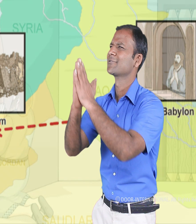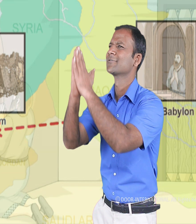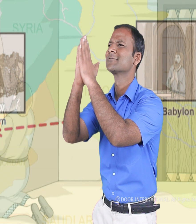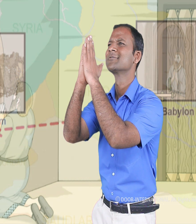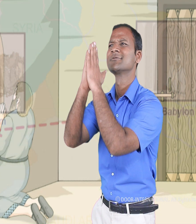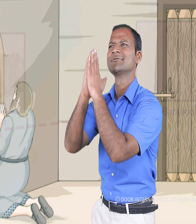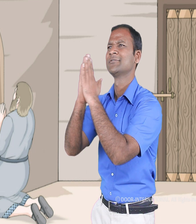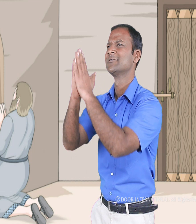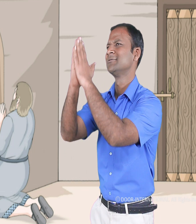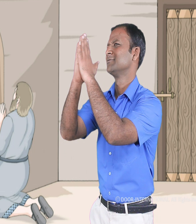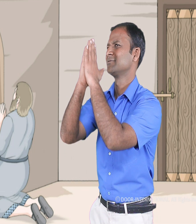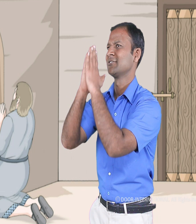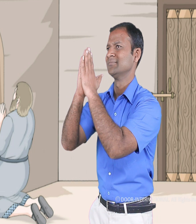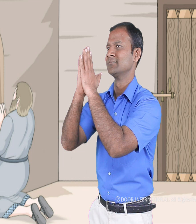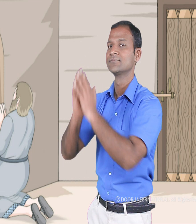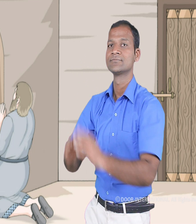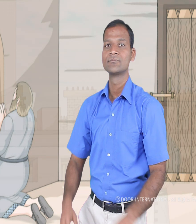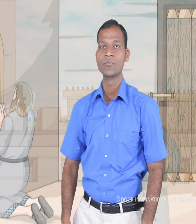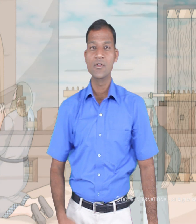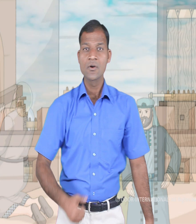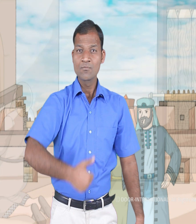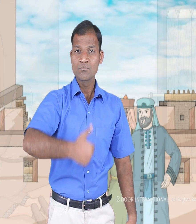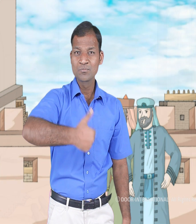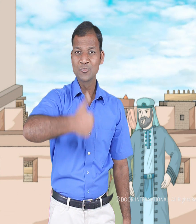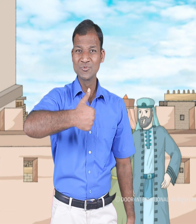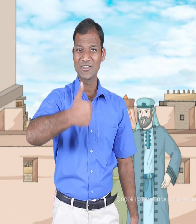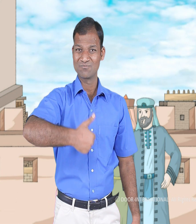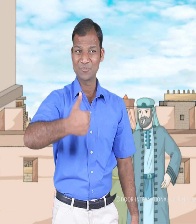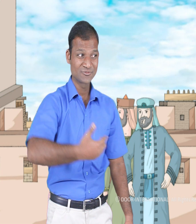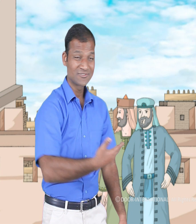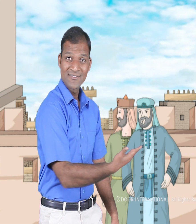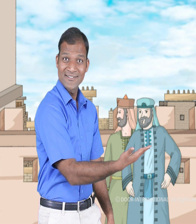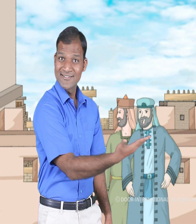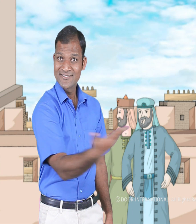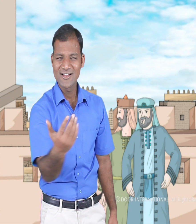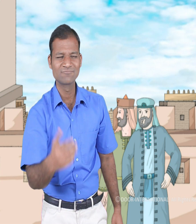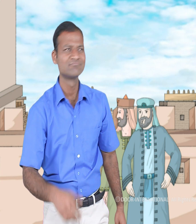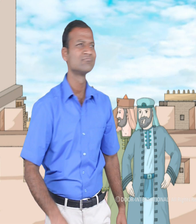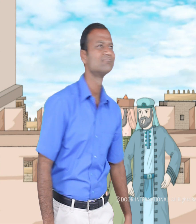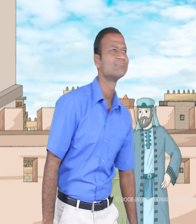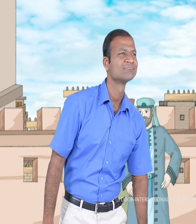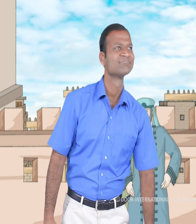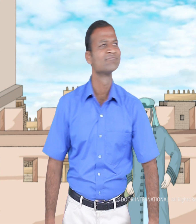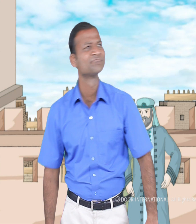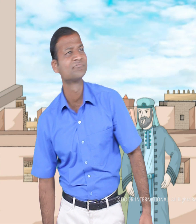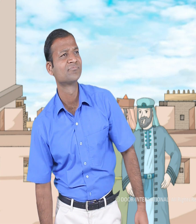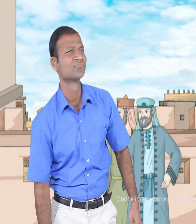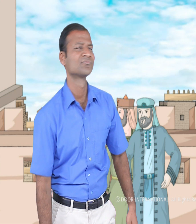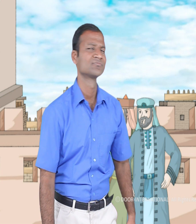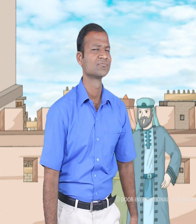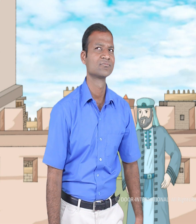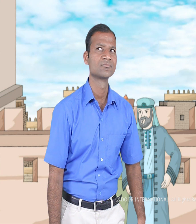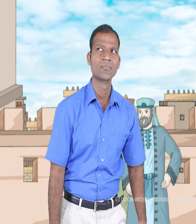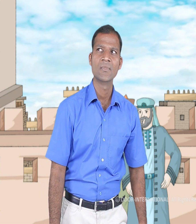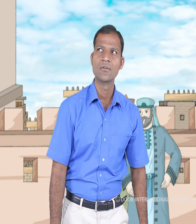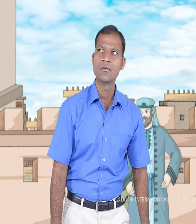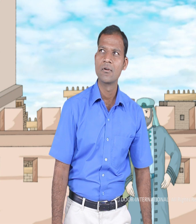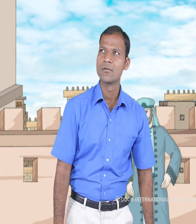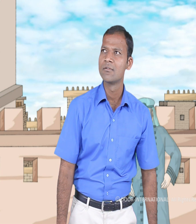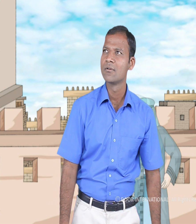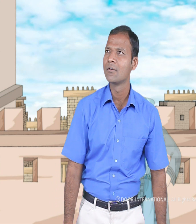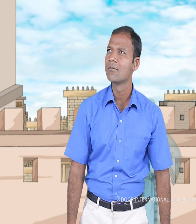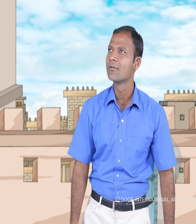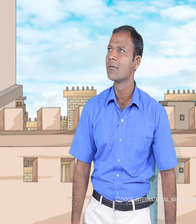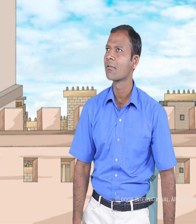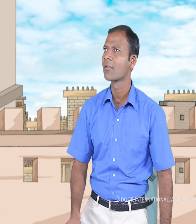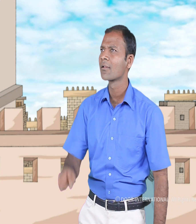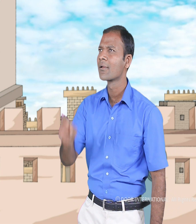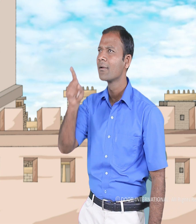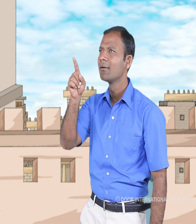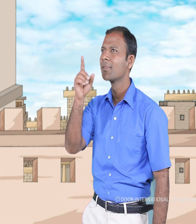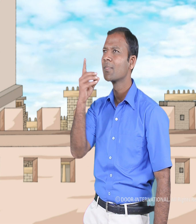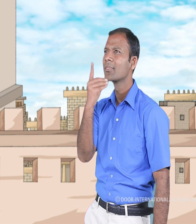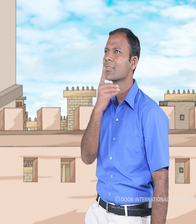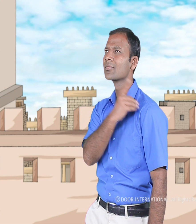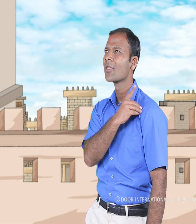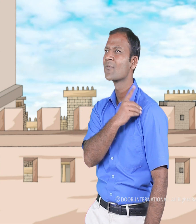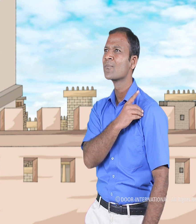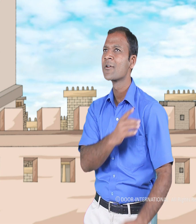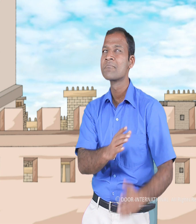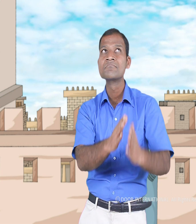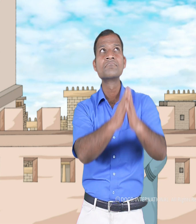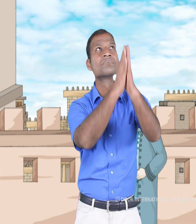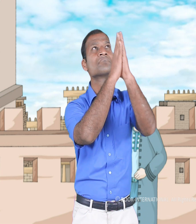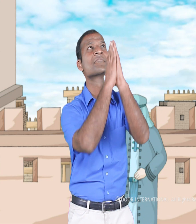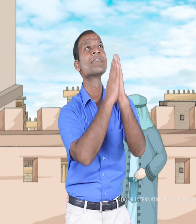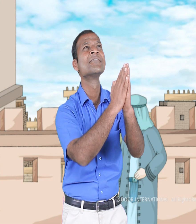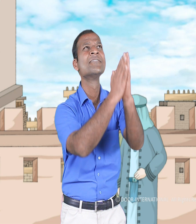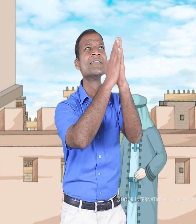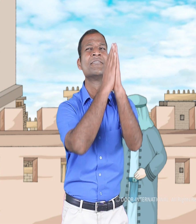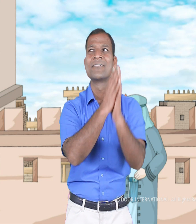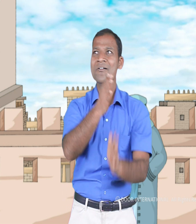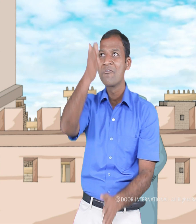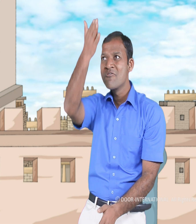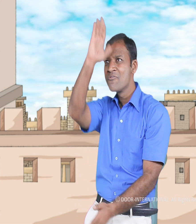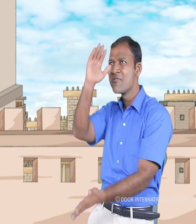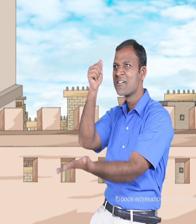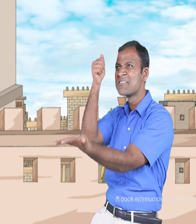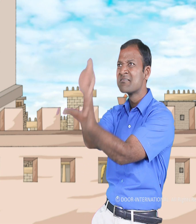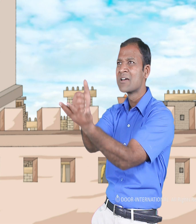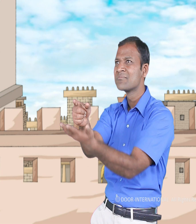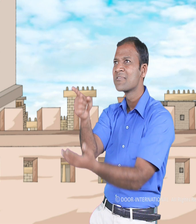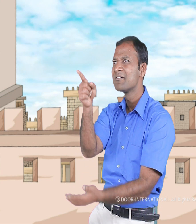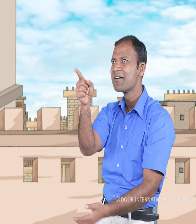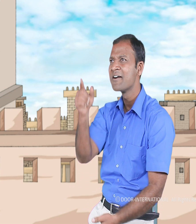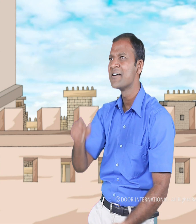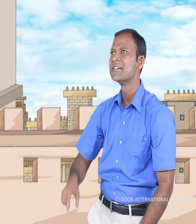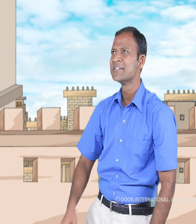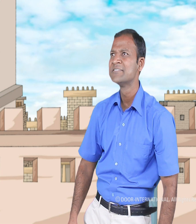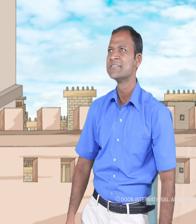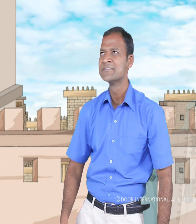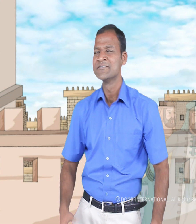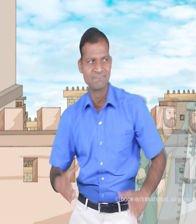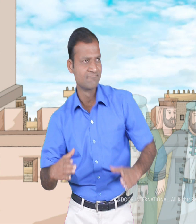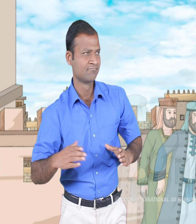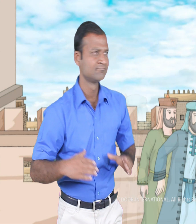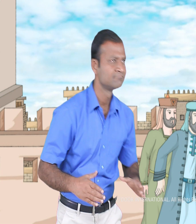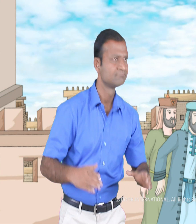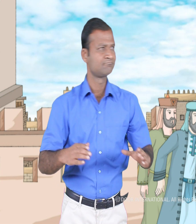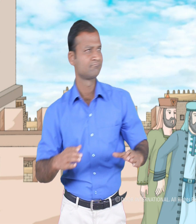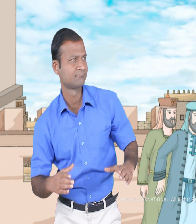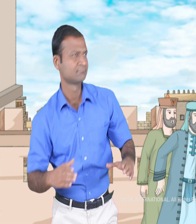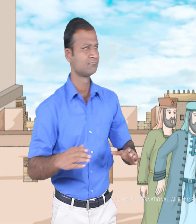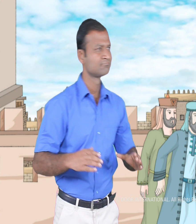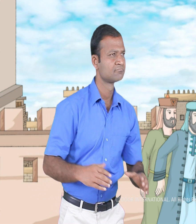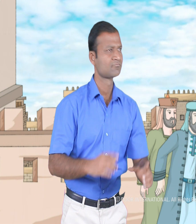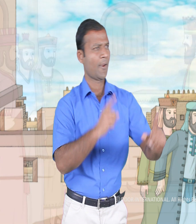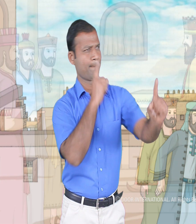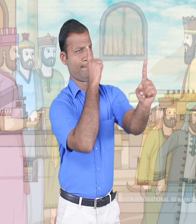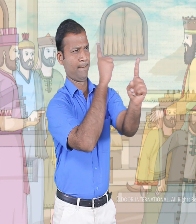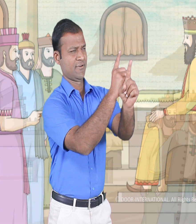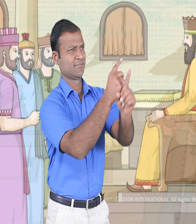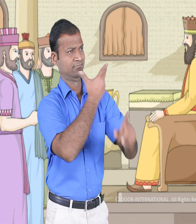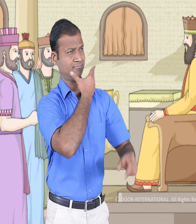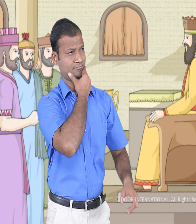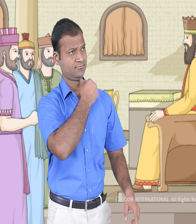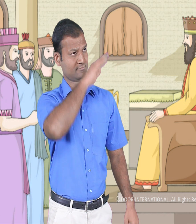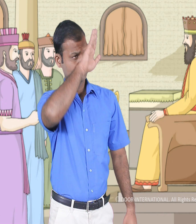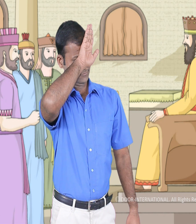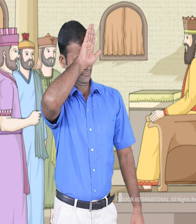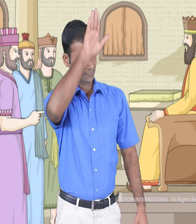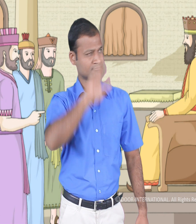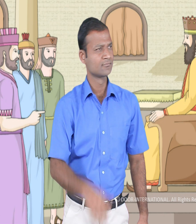Then these men went as a group and found Daniel petitioning and imploring his God.